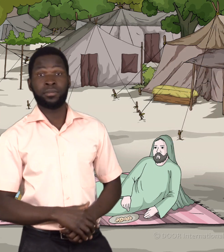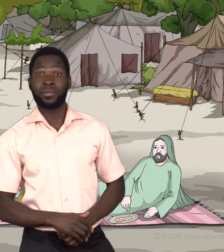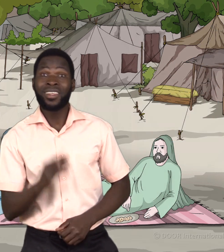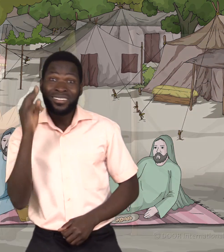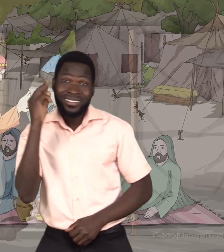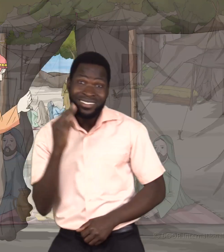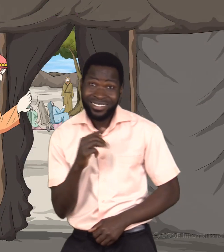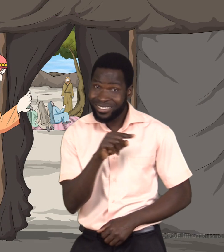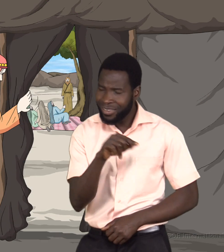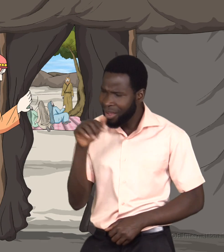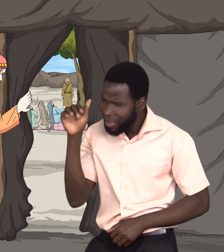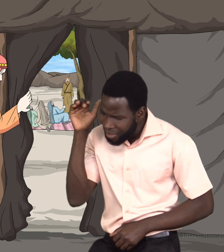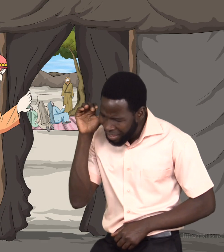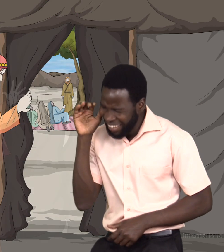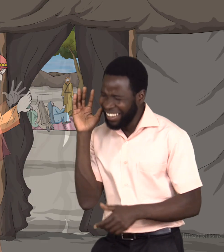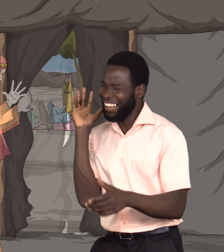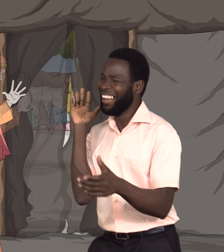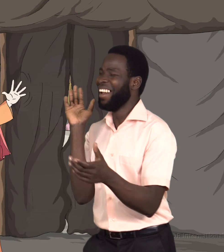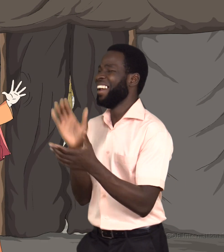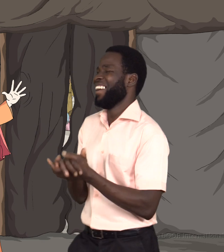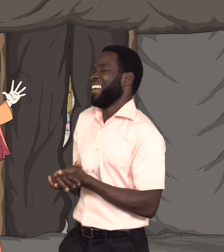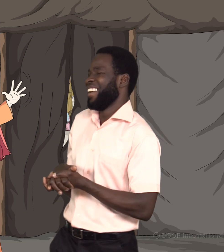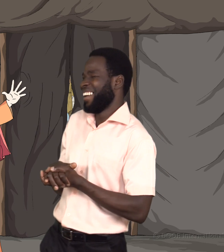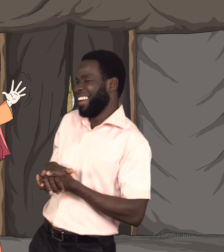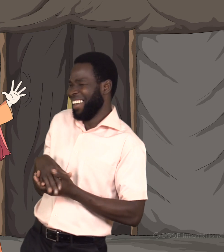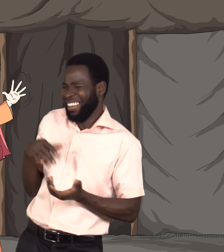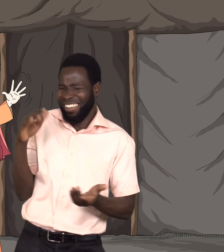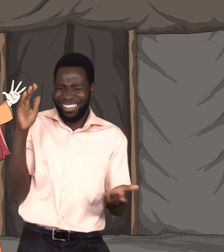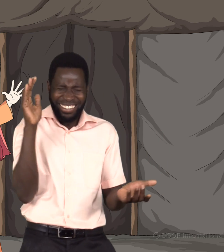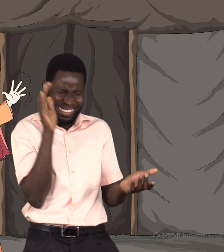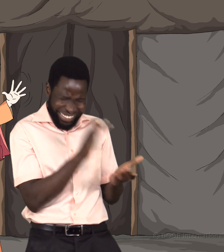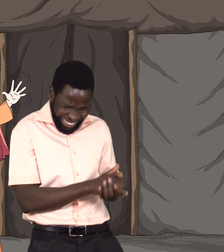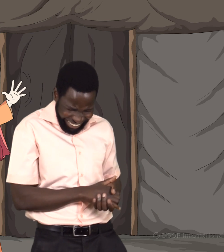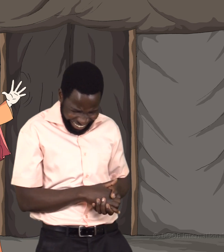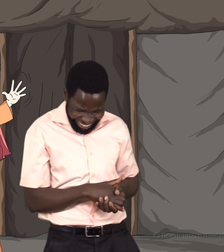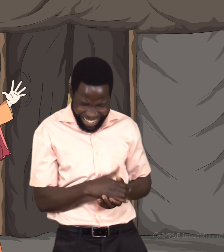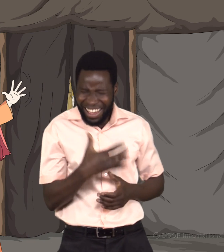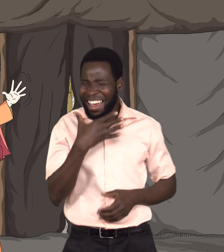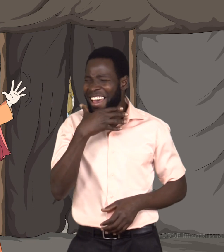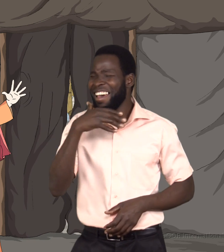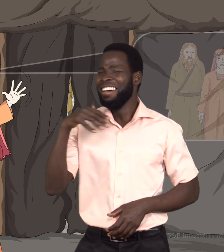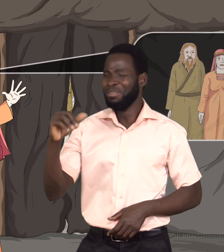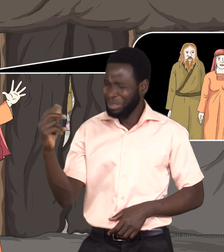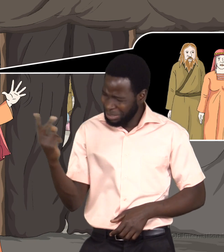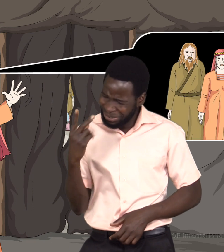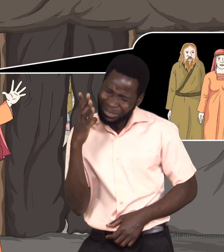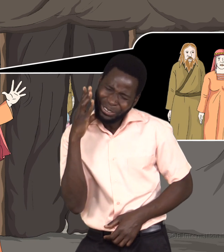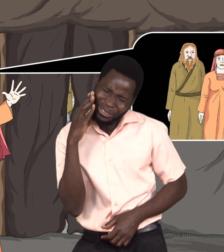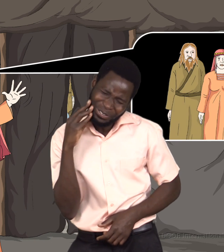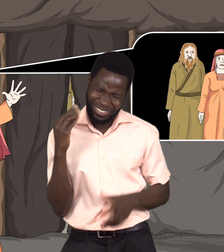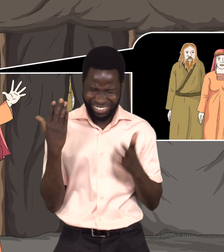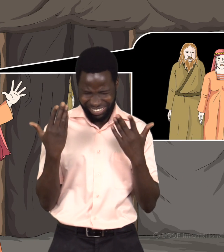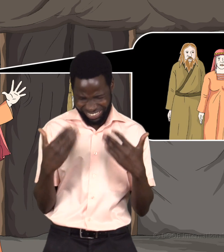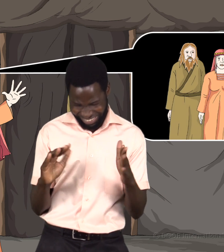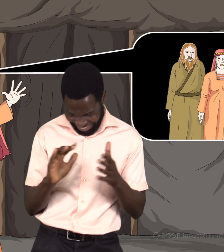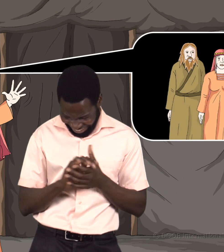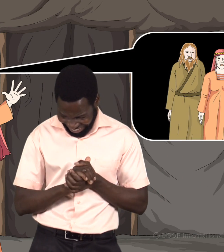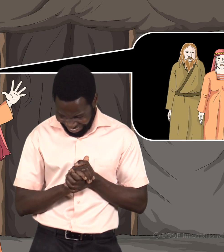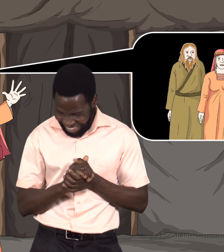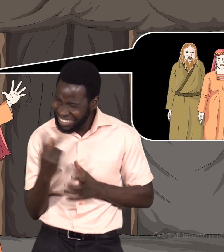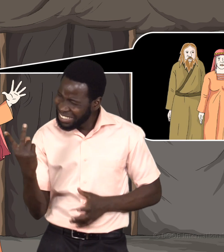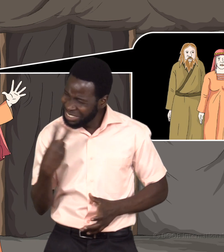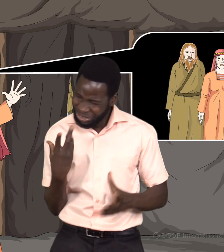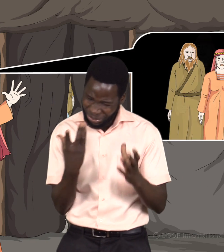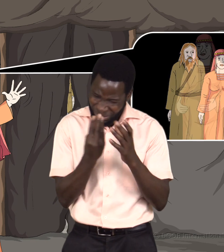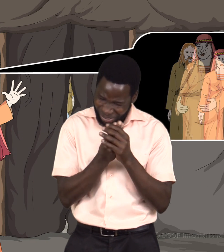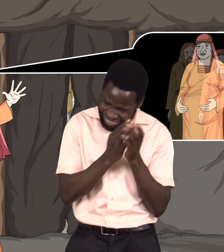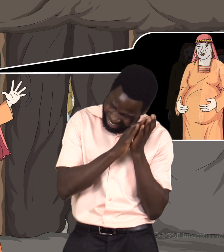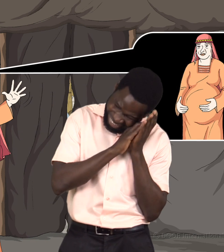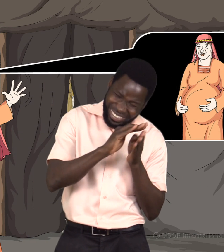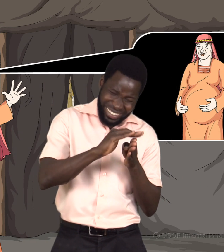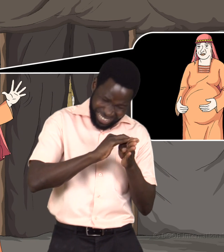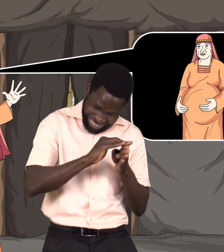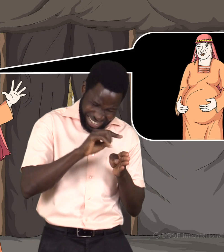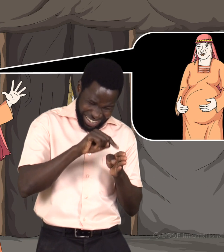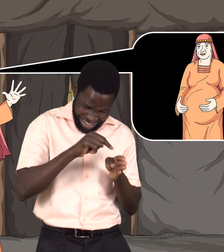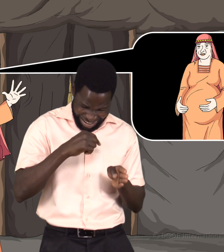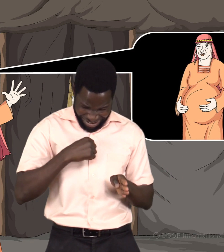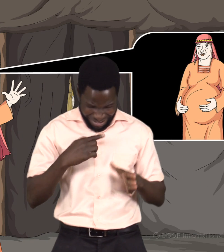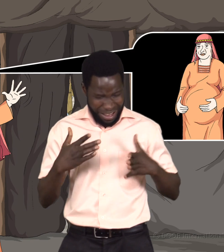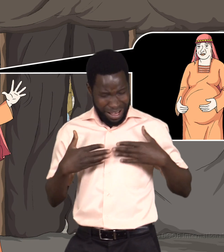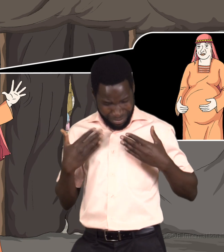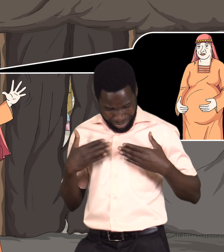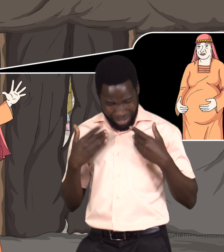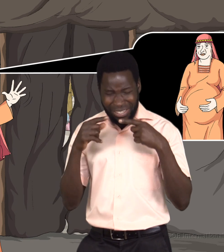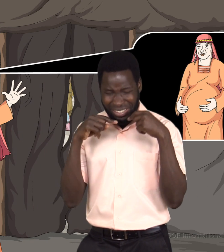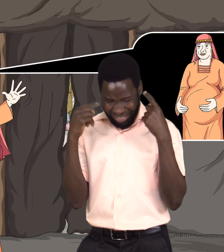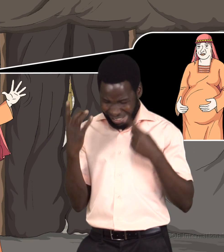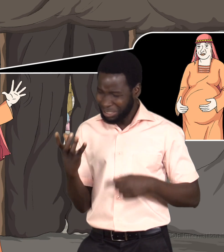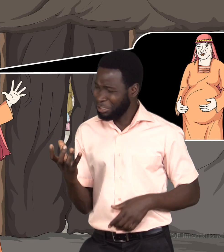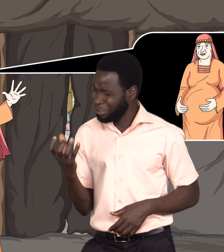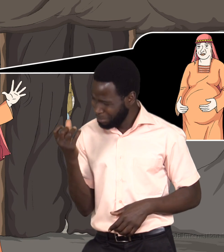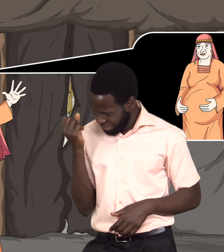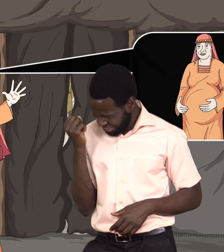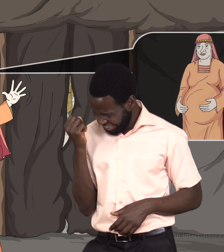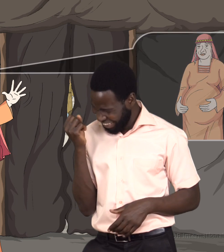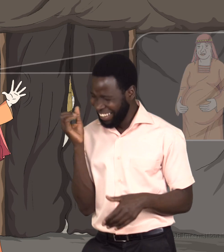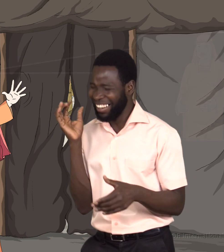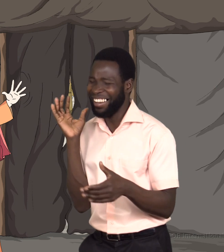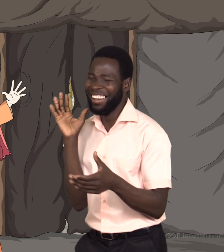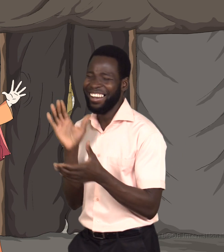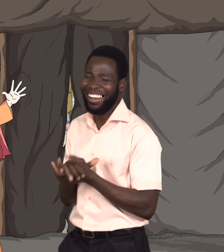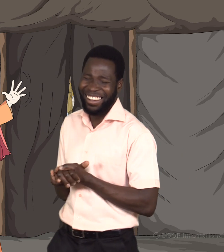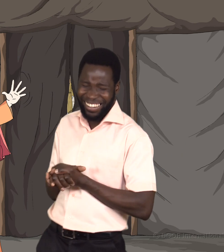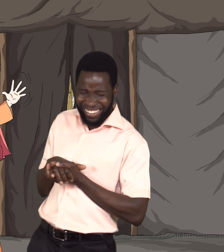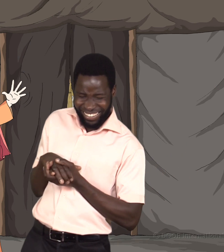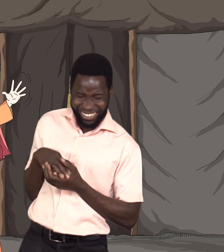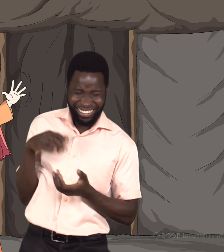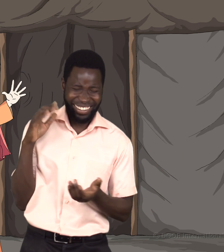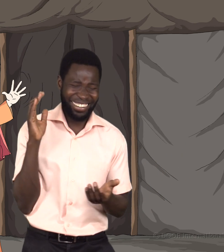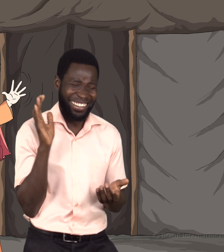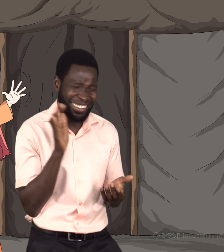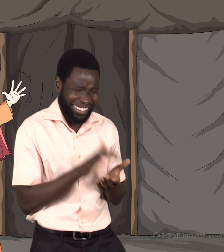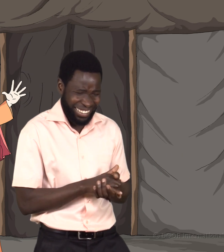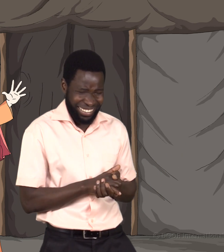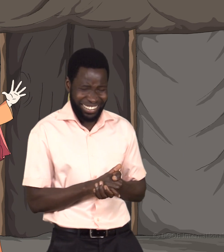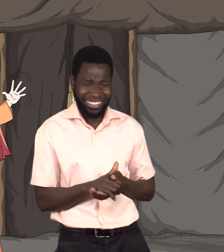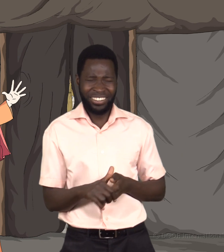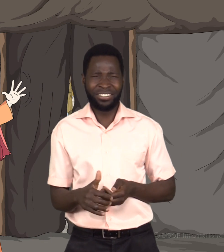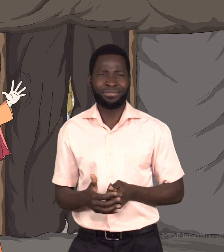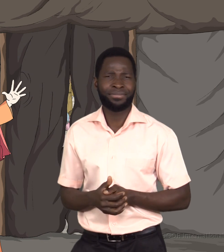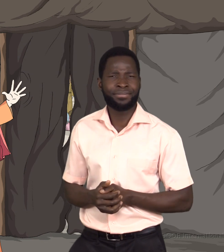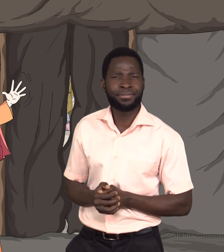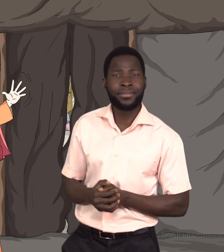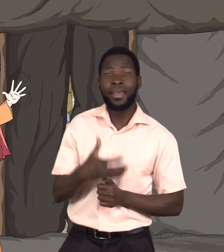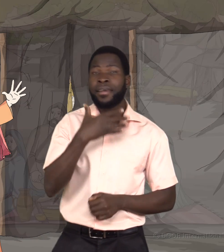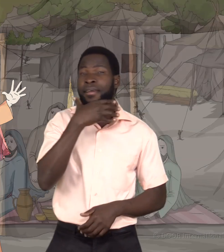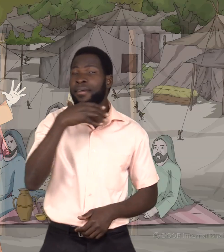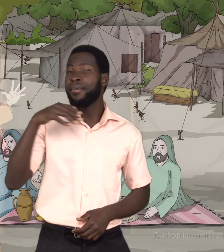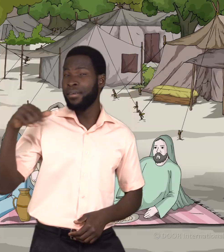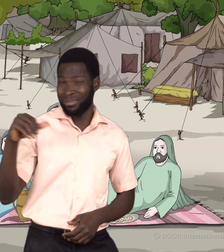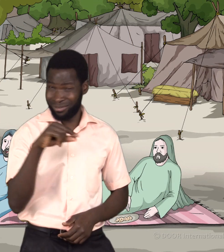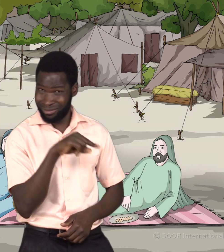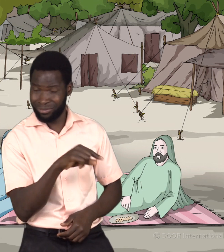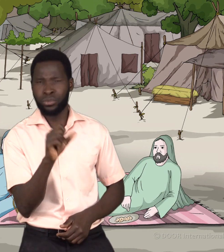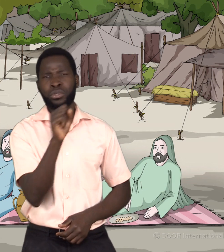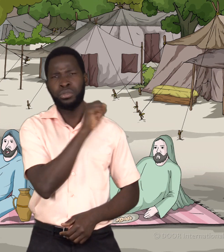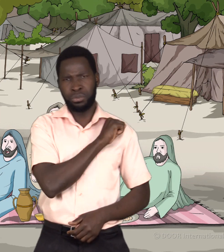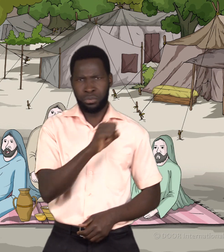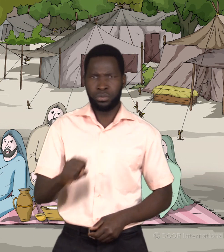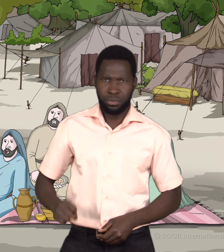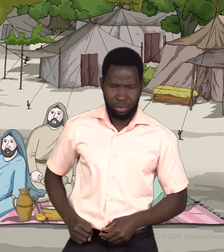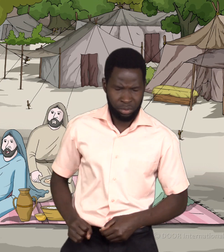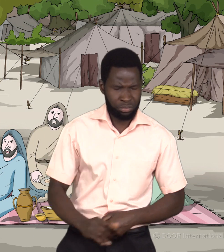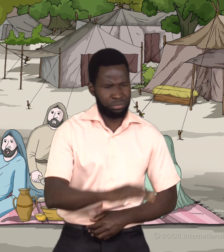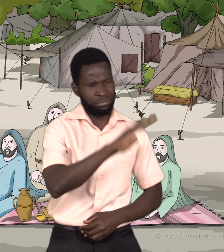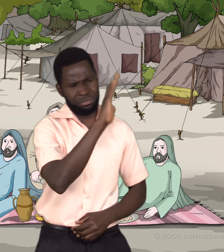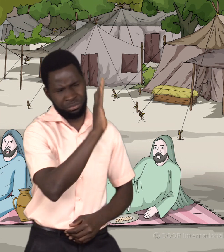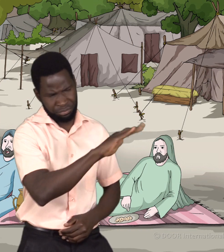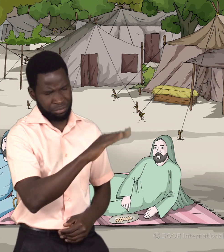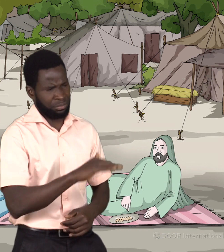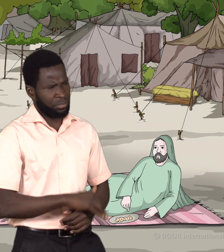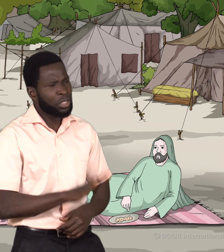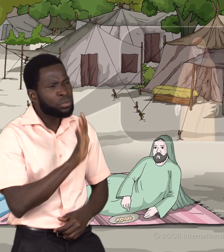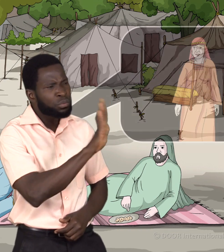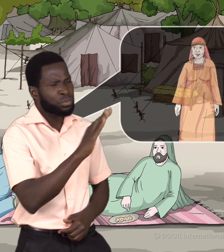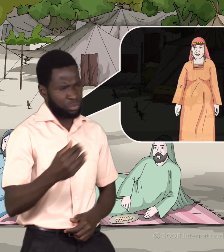Sarah had passed the age of childbearing. So she laughed to herself, saying, “After I am worn out and my master is old, will I now have this pleasure?”